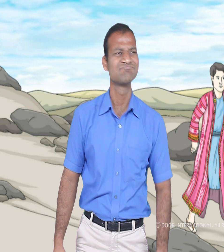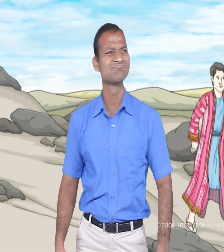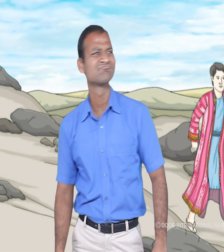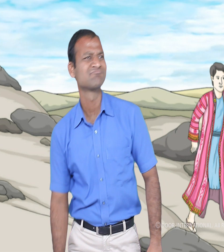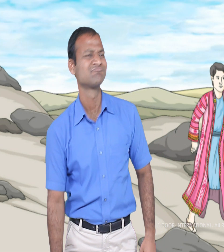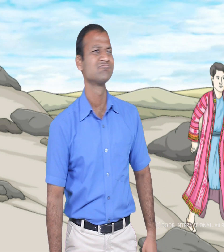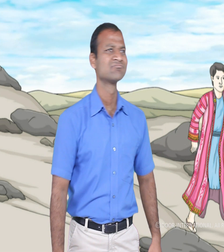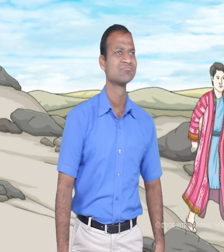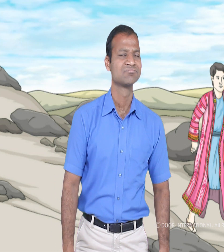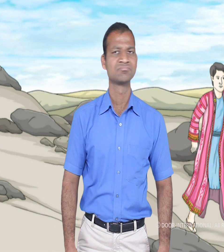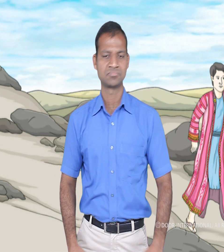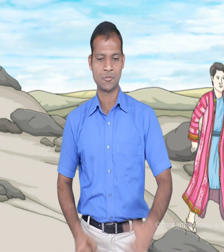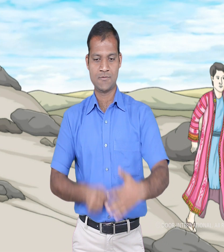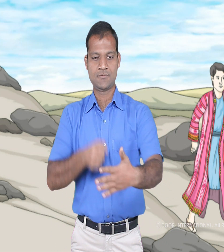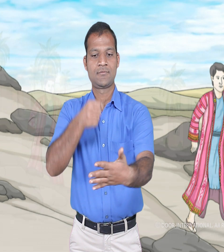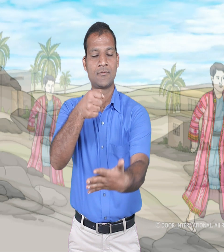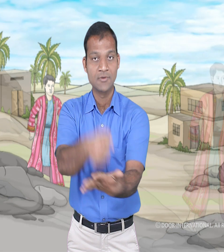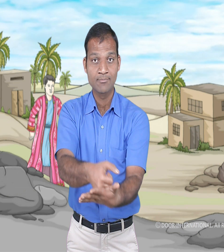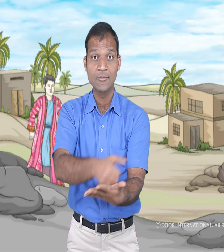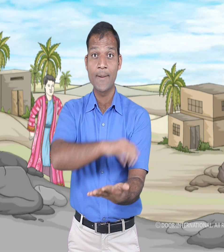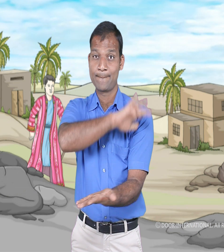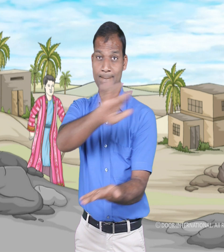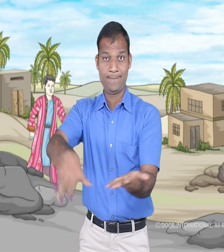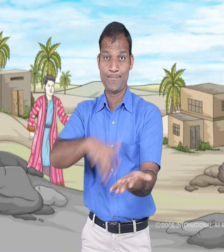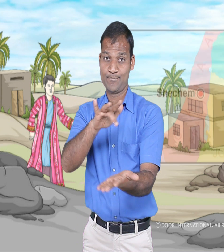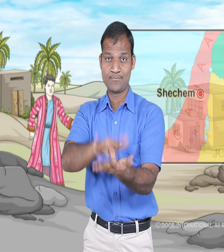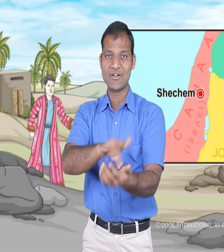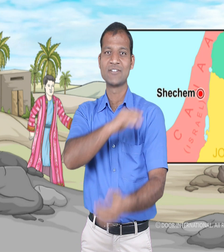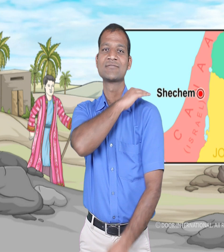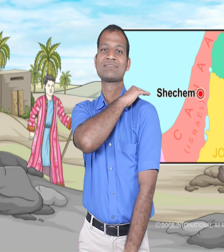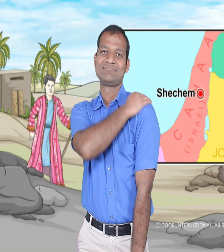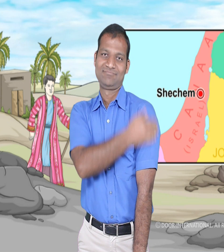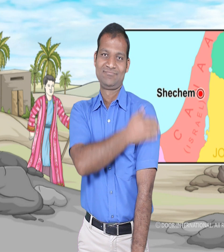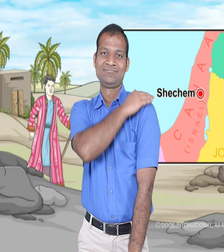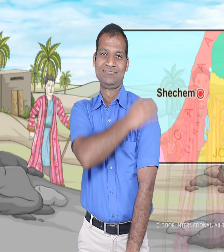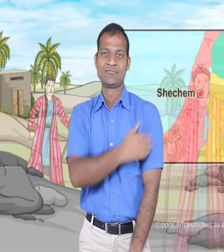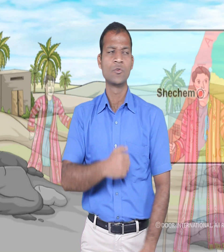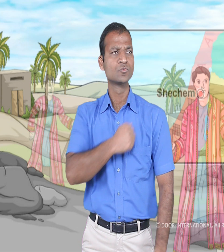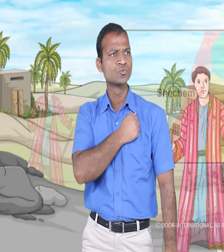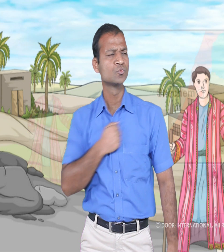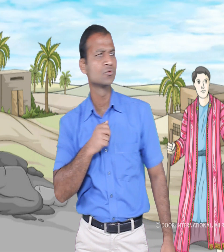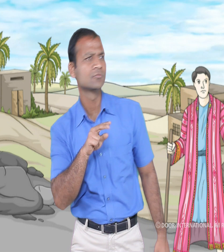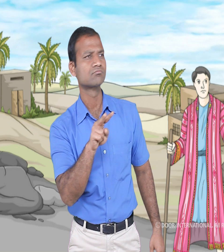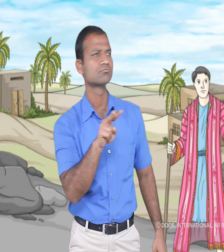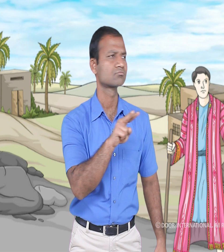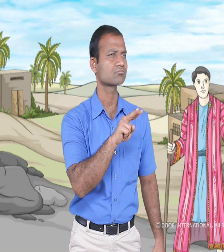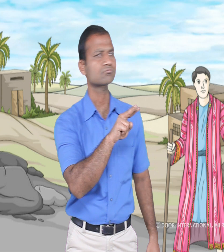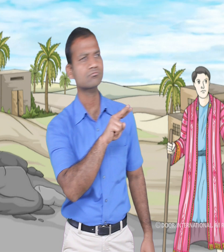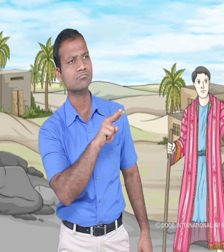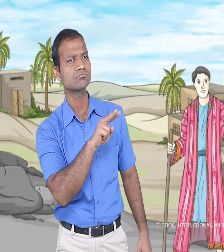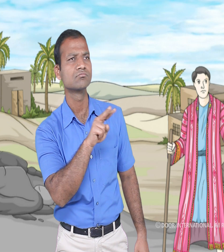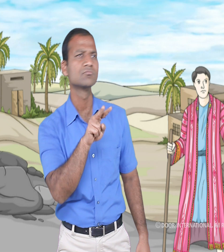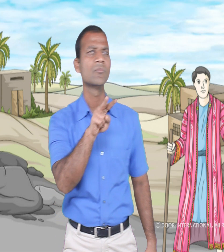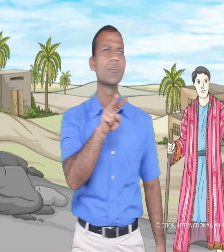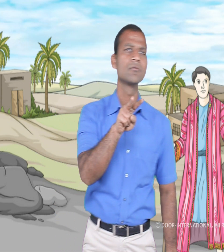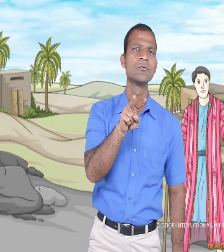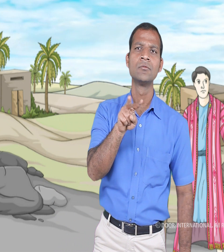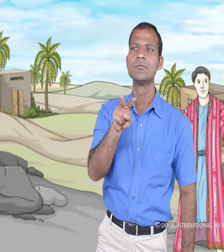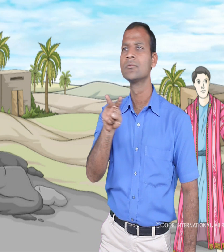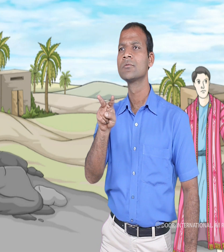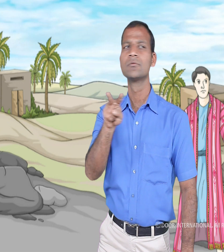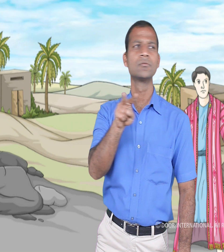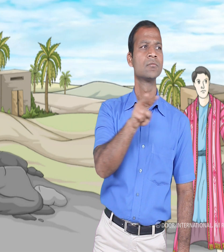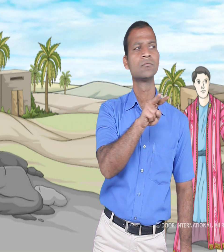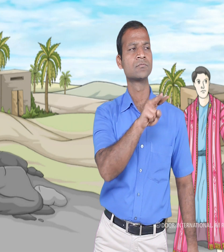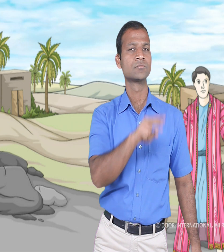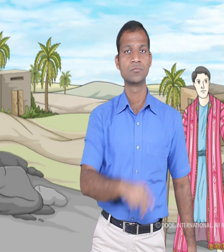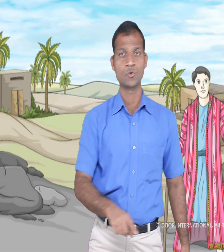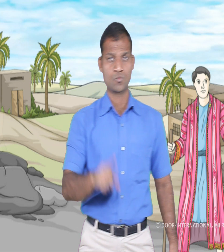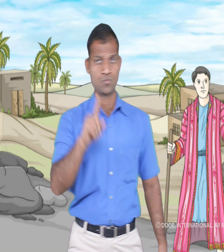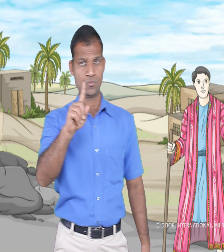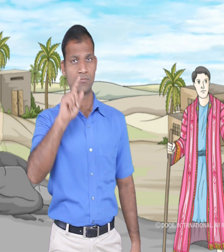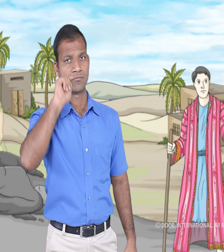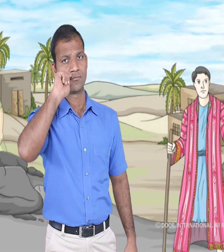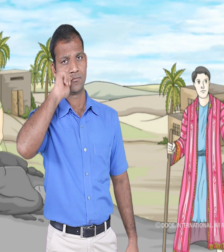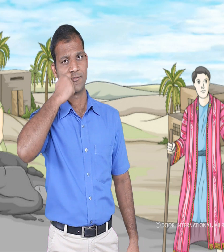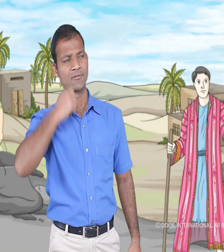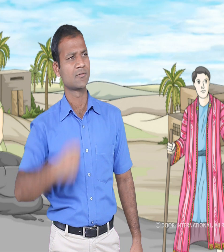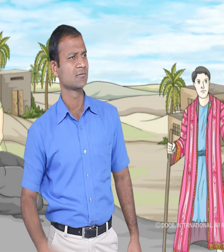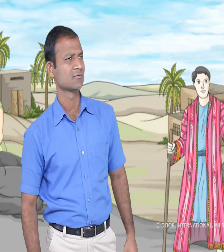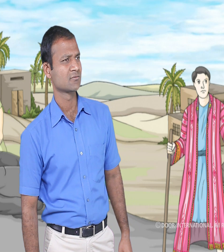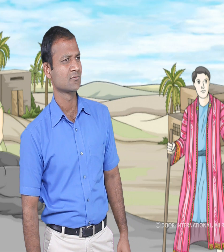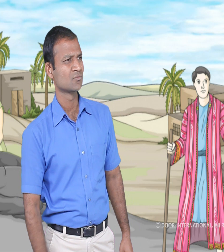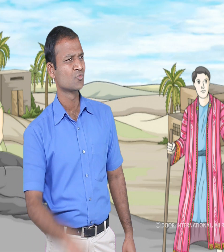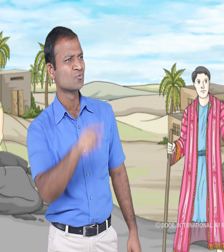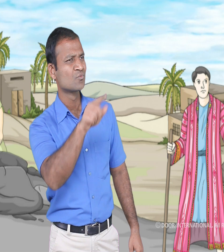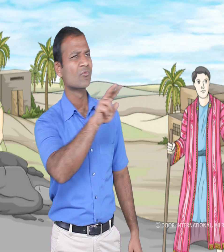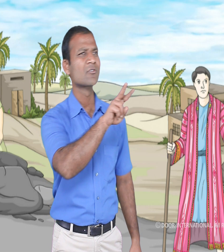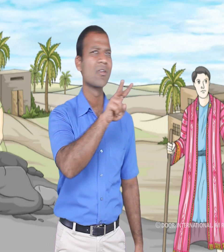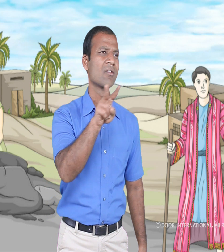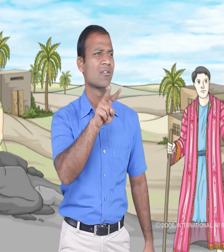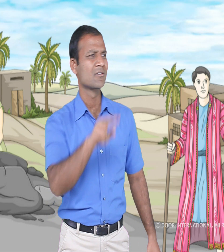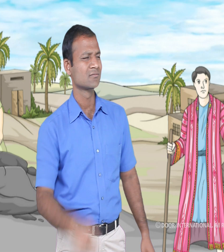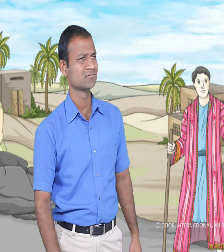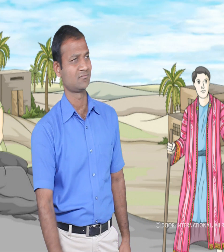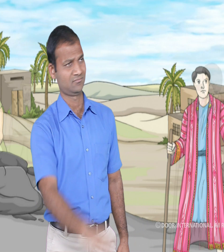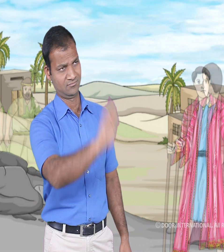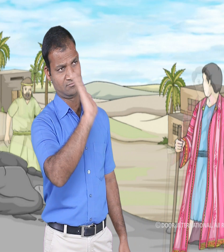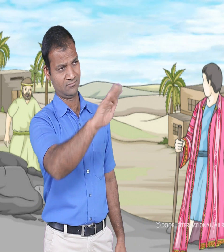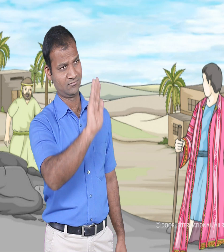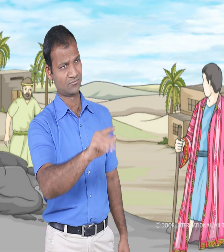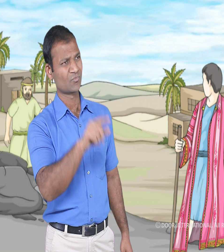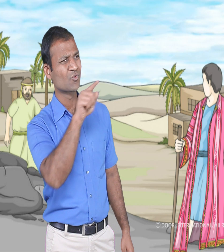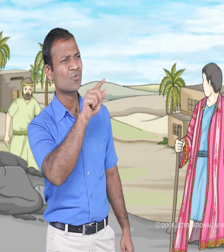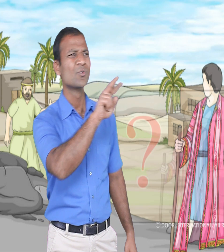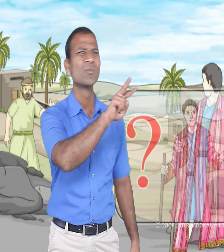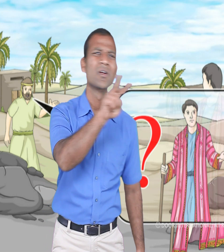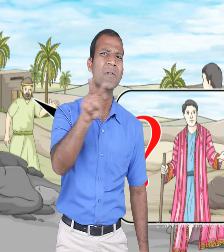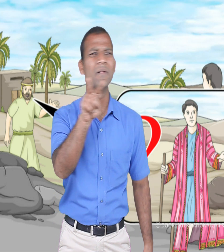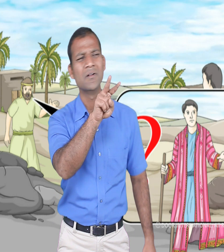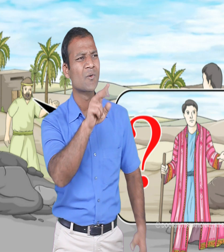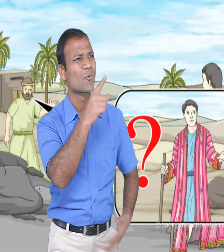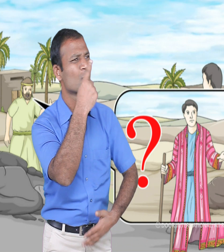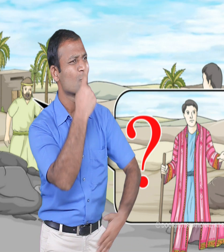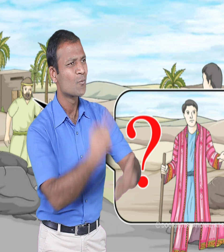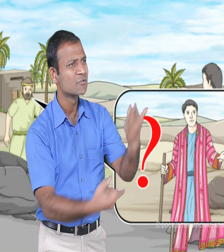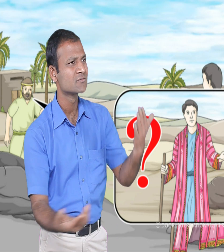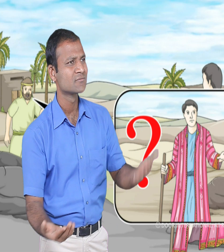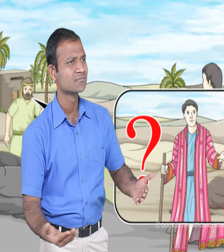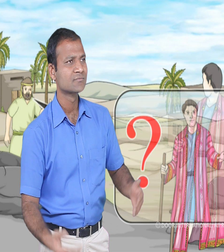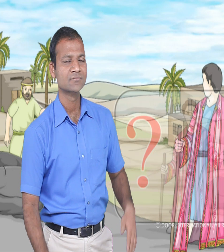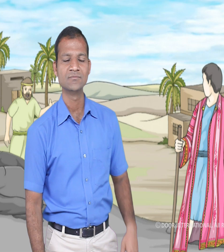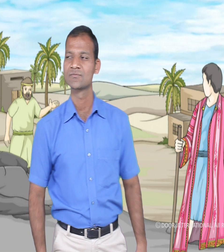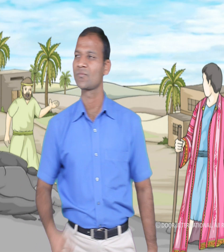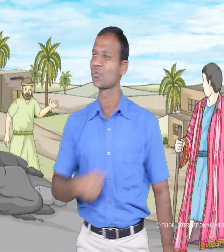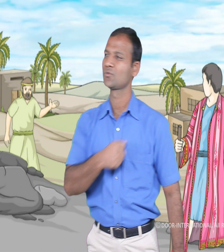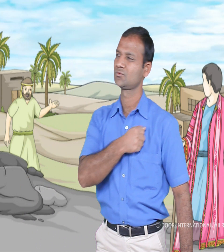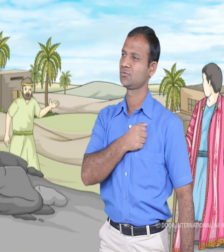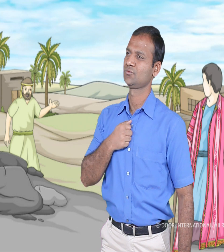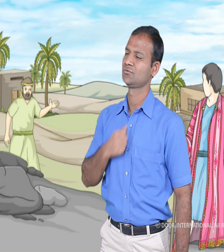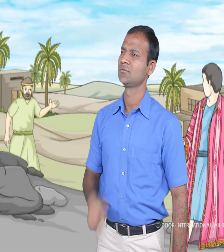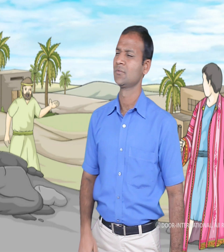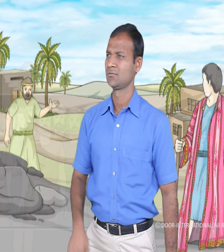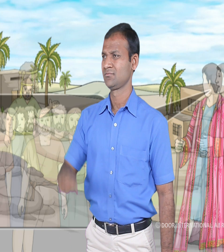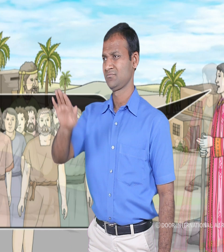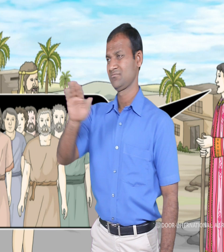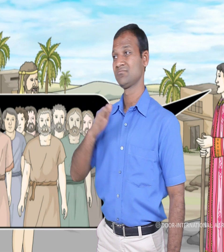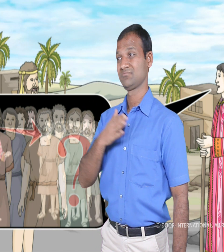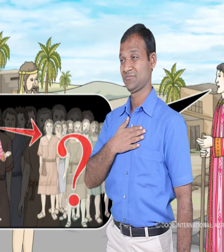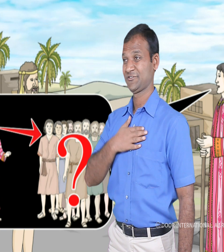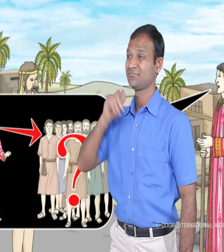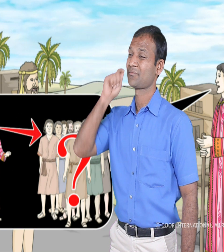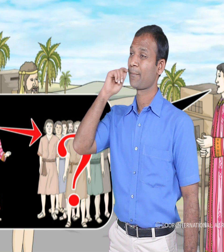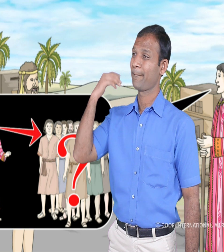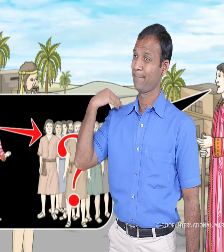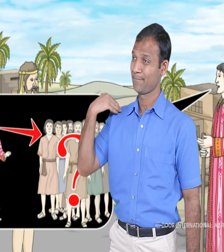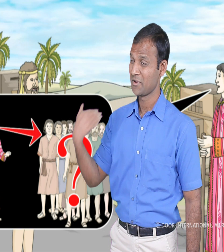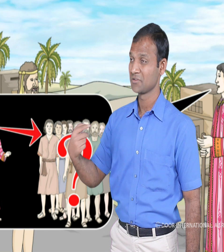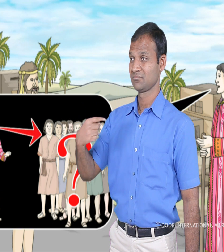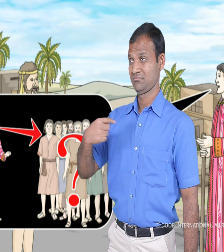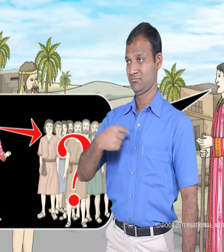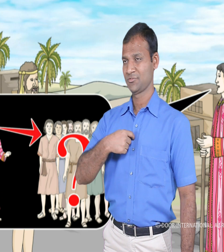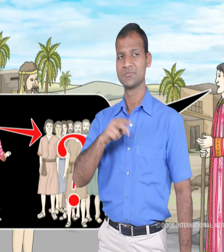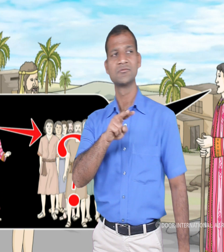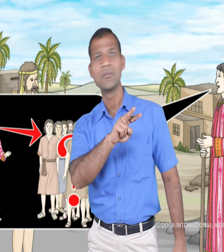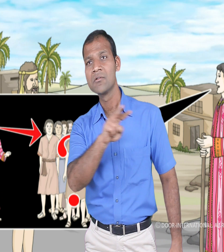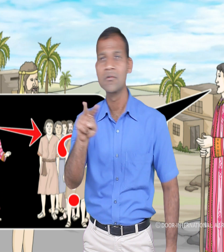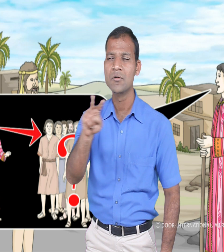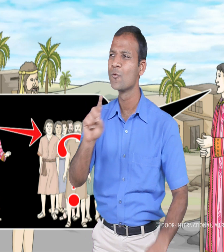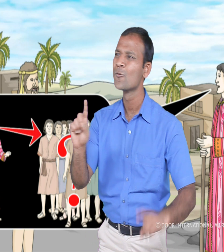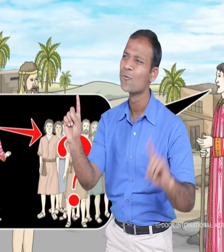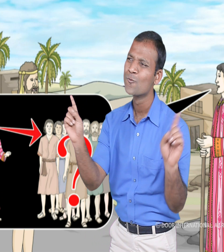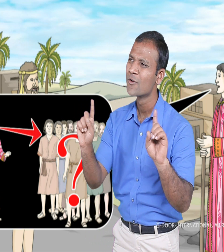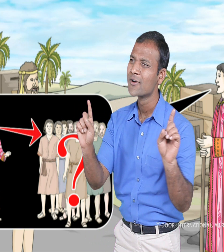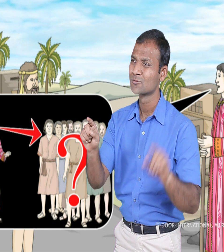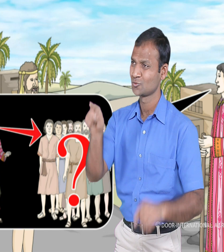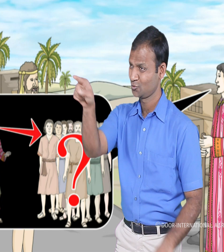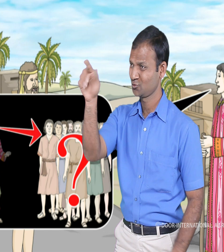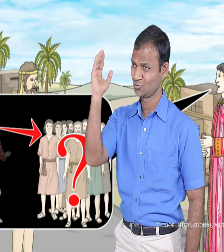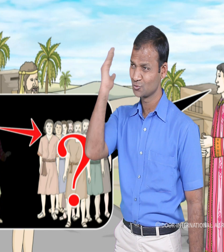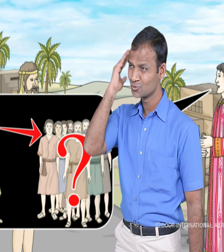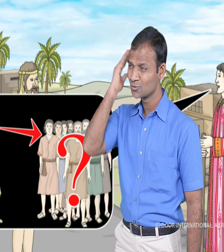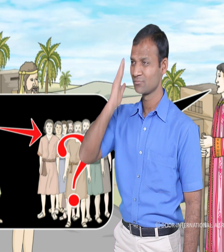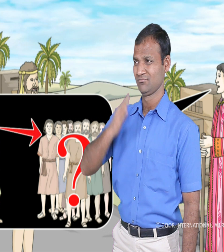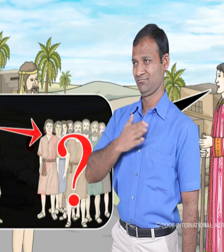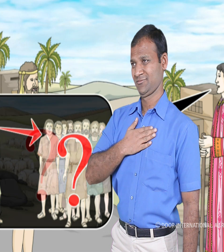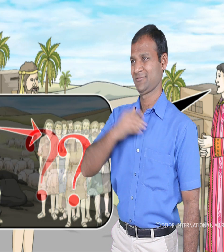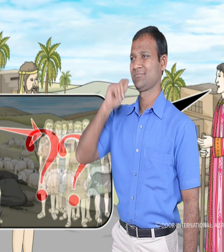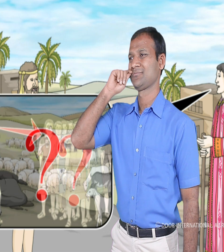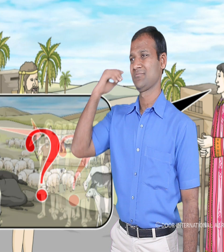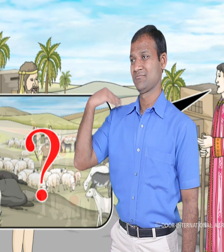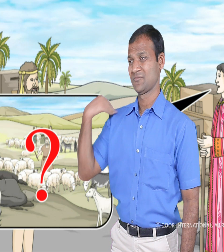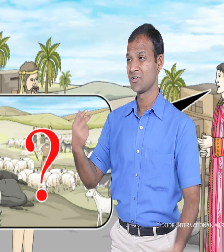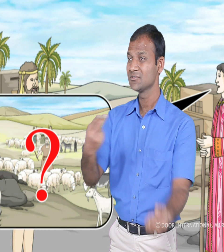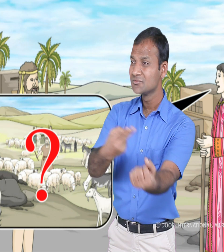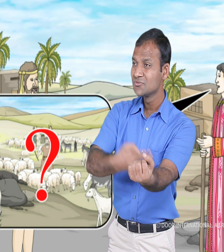And when Joseph arrived in Shechem, a man found him wandering in the field and asked, “What are you looking for?” “I am looking for my brothers,” Joseph replied.